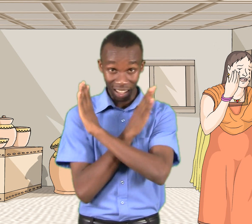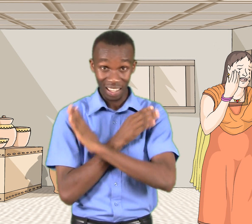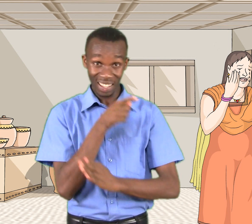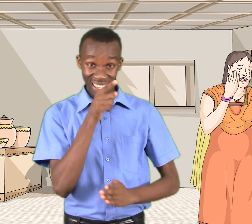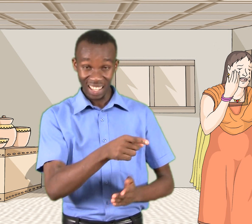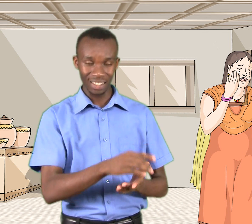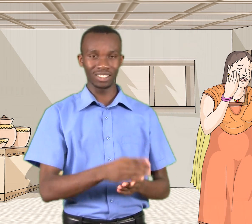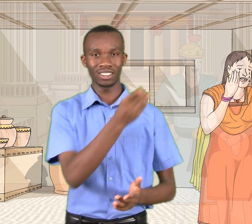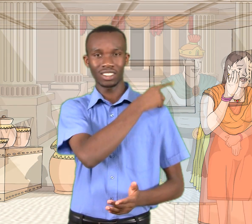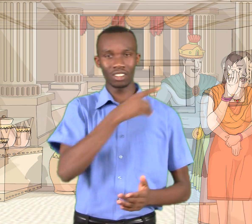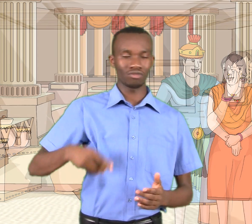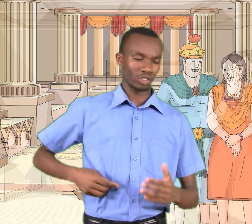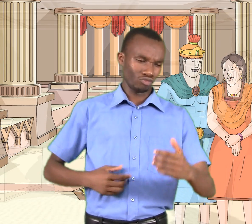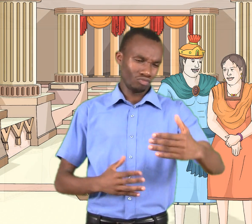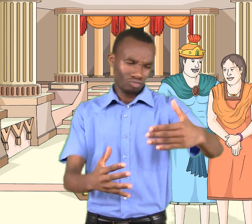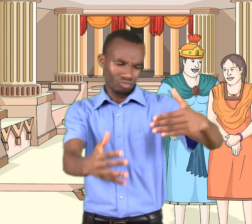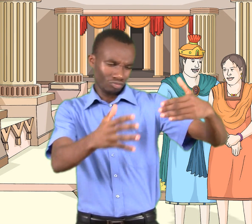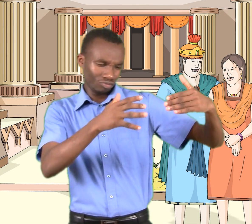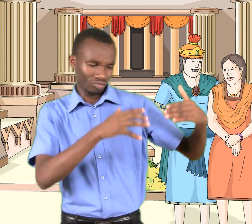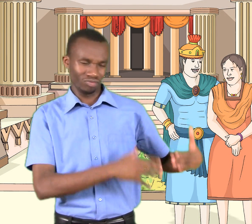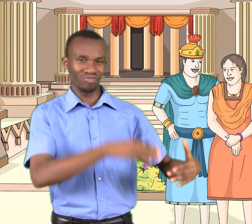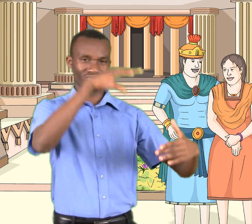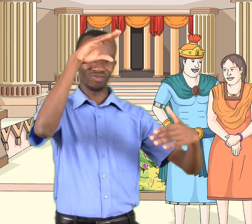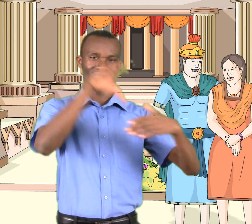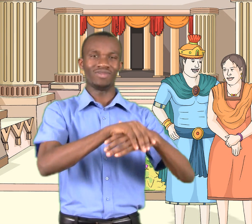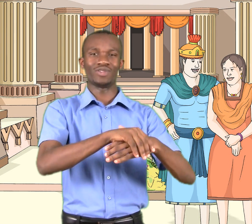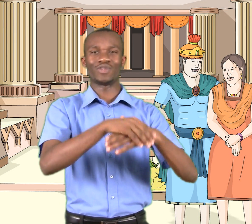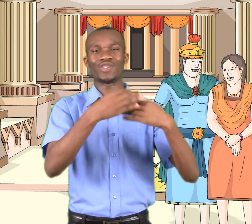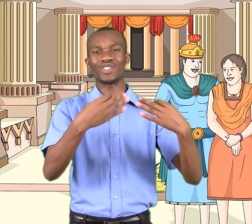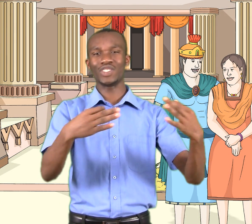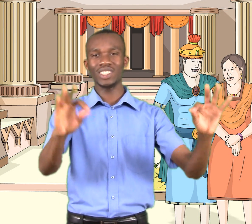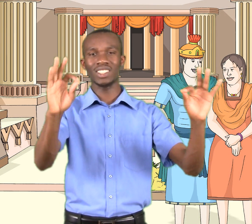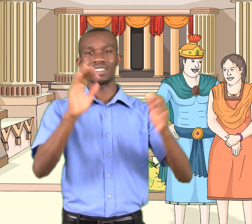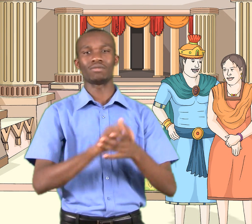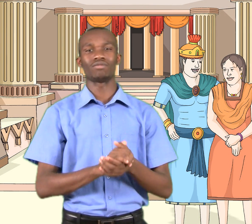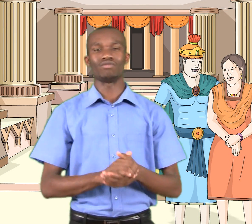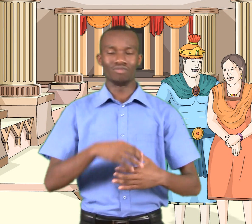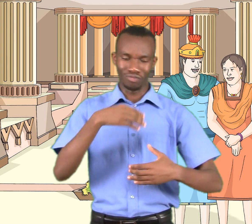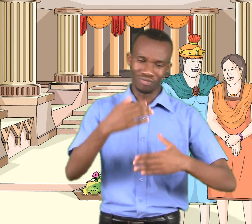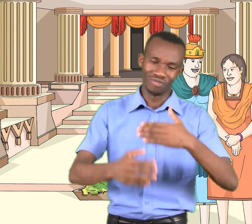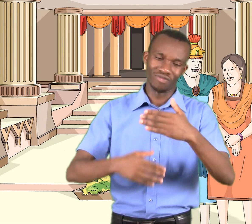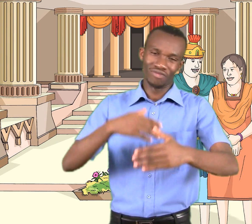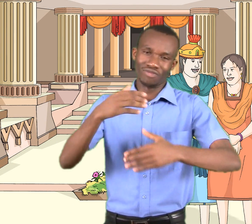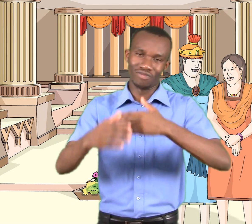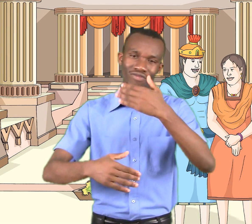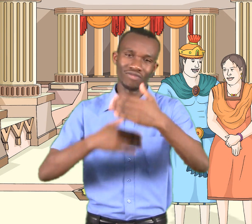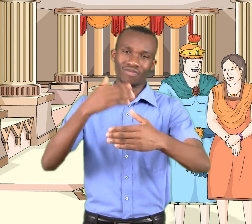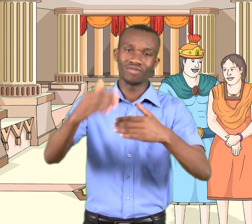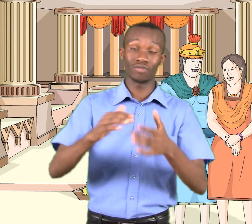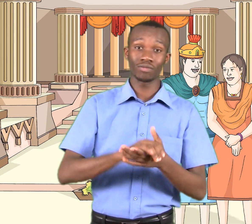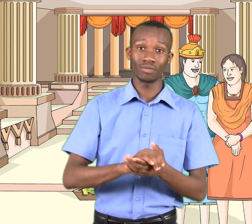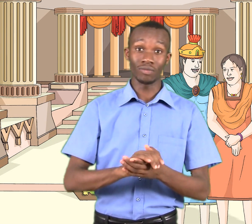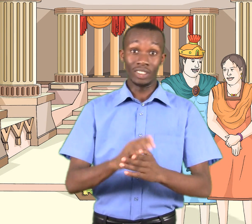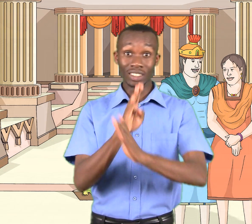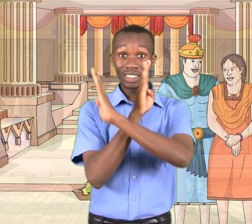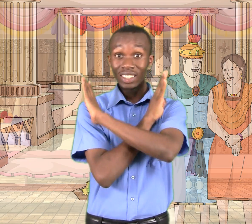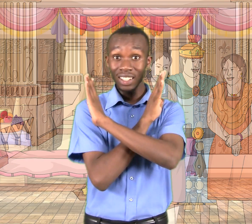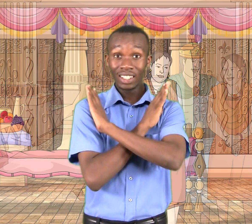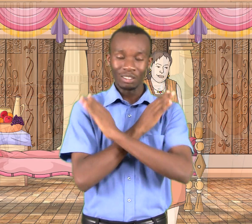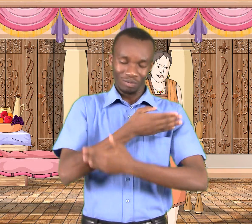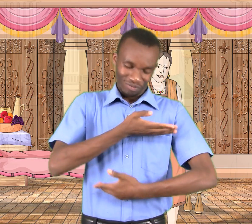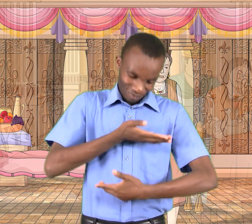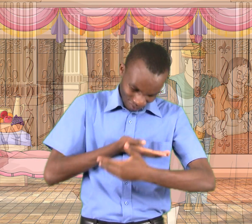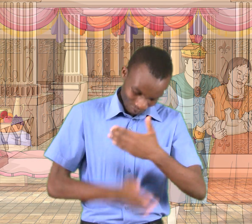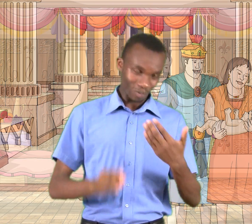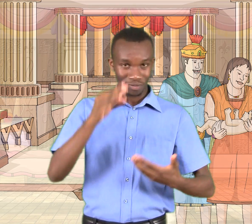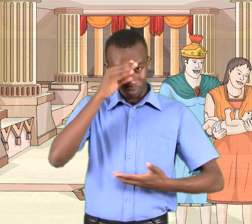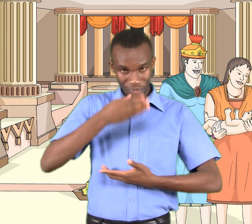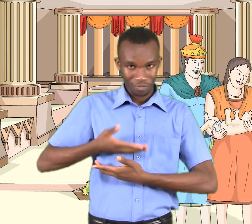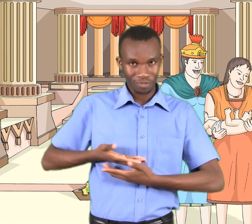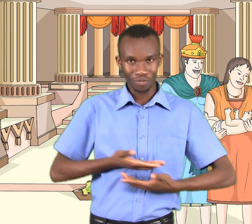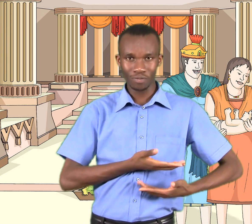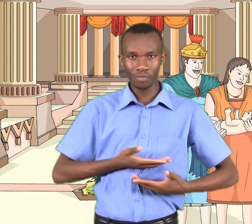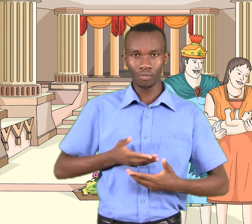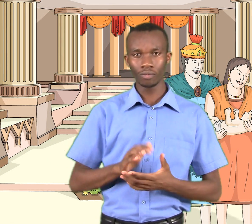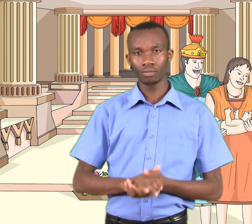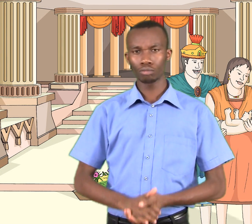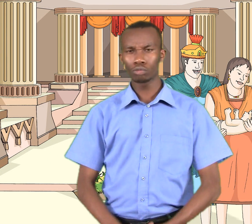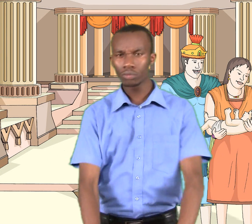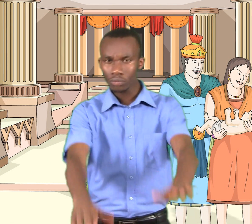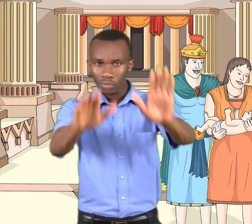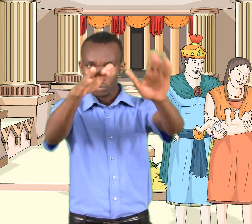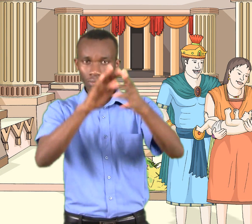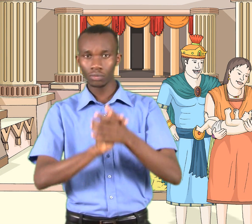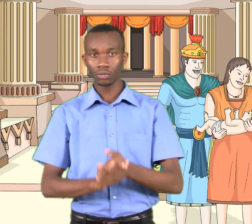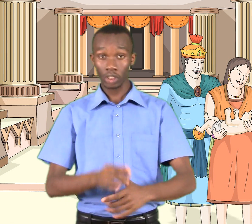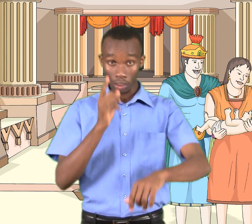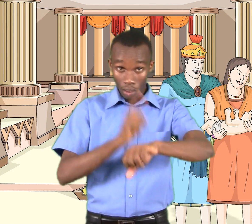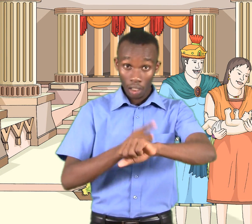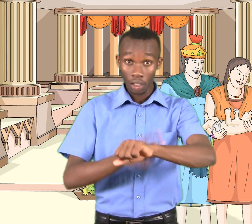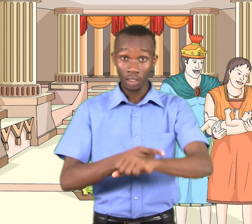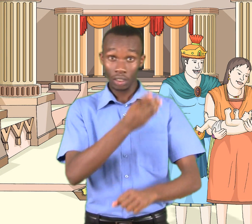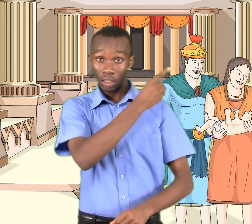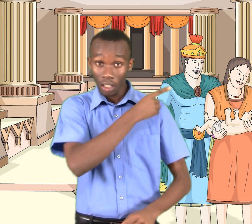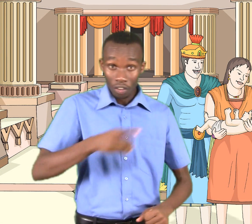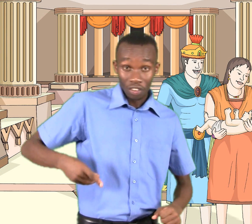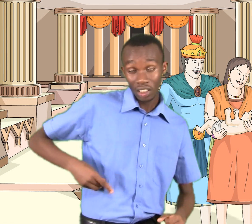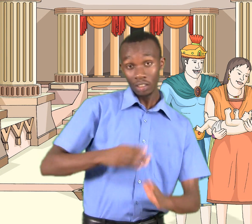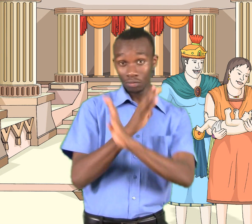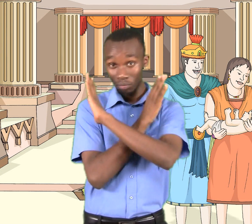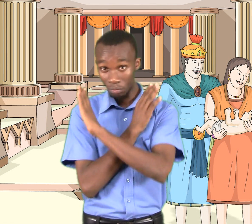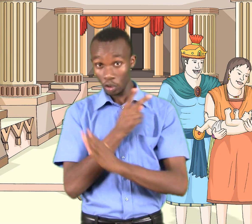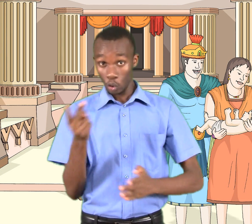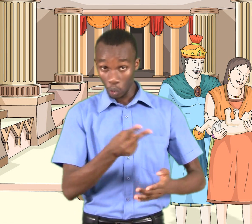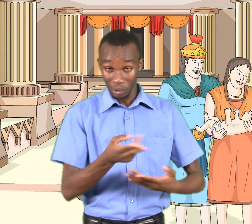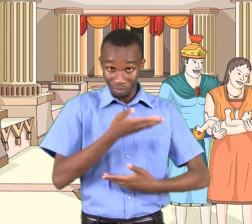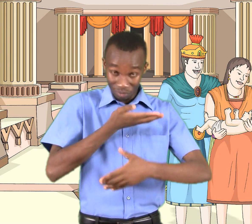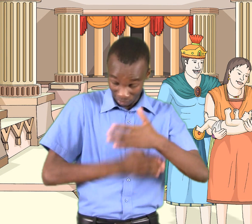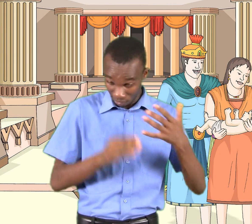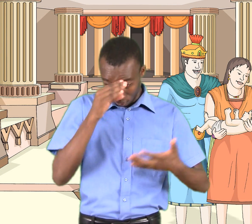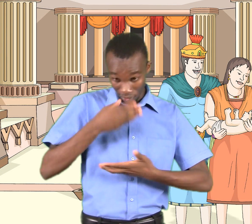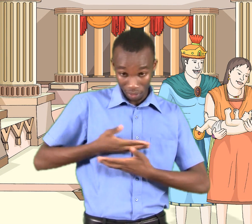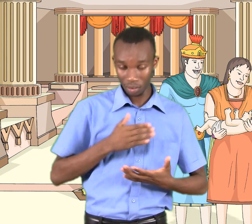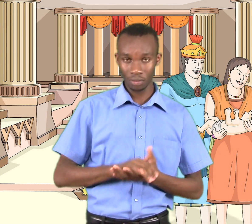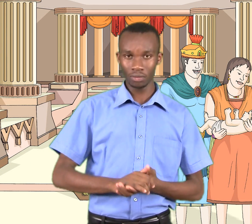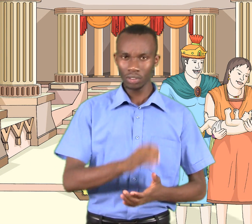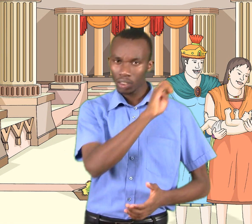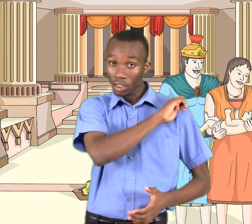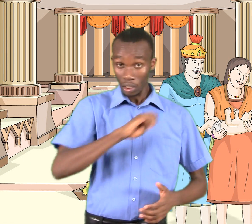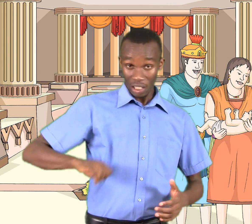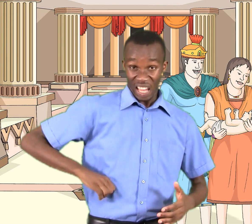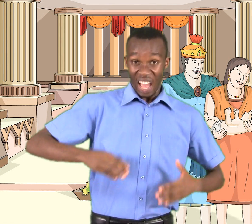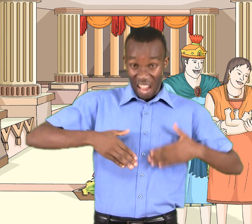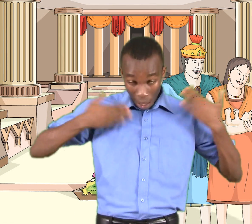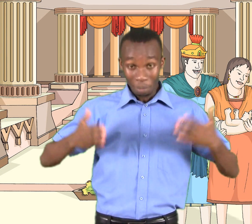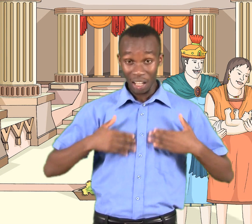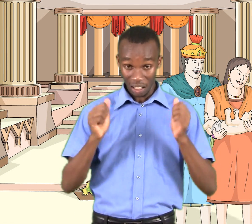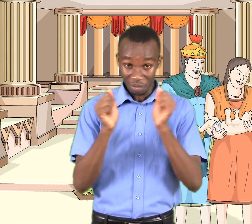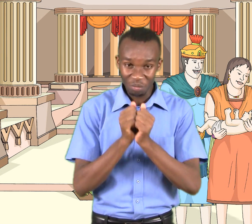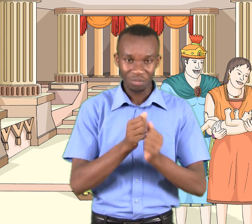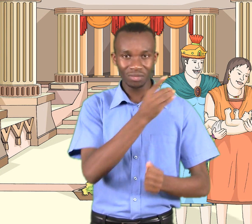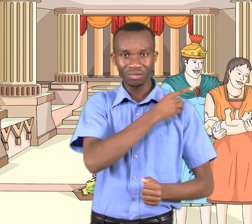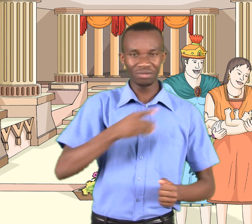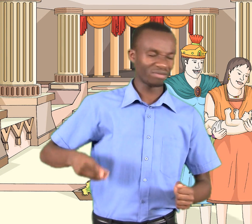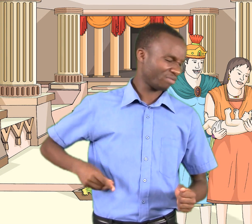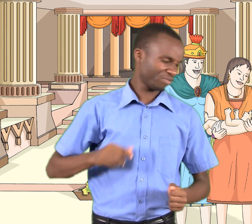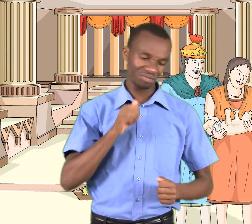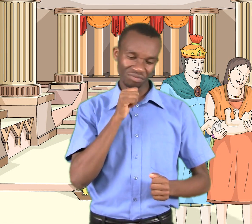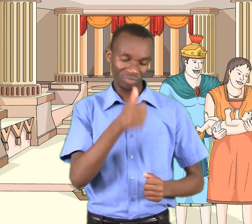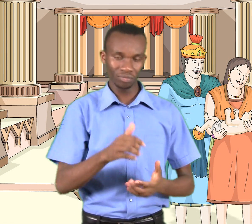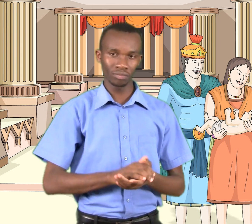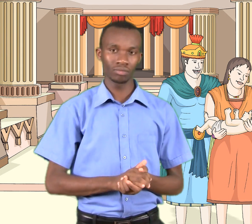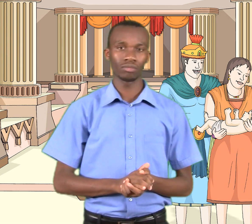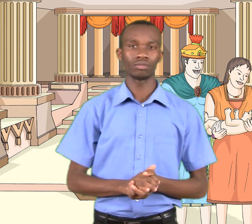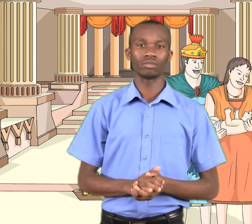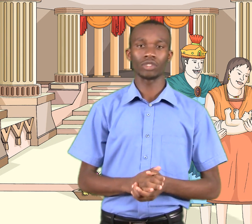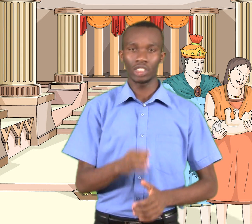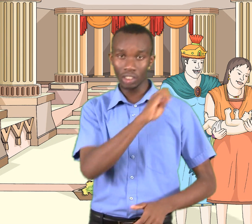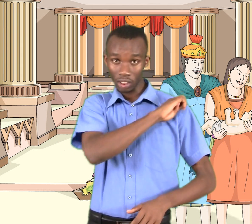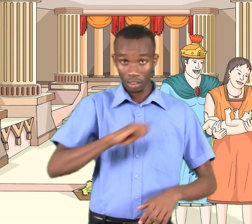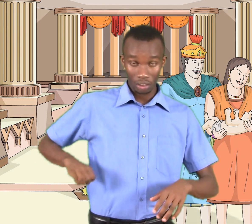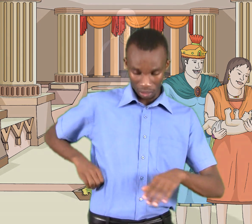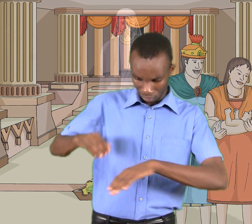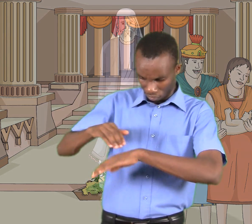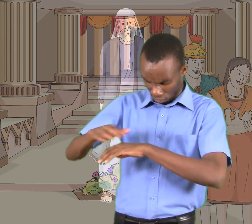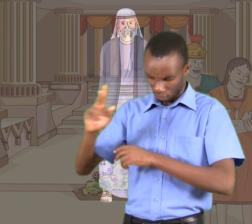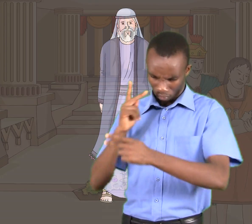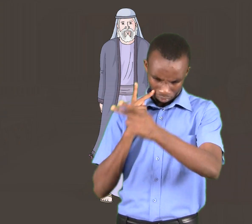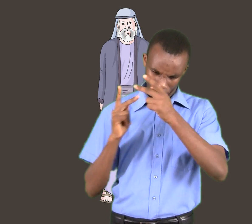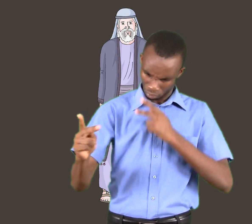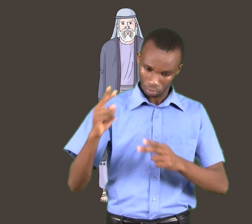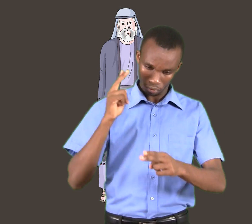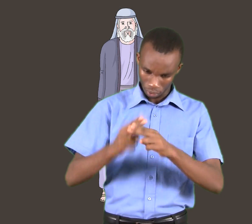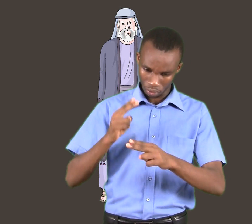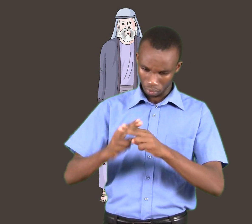And when the time of mourning was over, David had her brought to his house, and she became his wife and bore him a son. But the thing that David had done was evil in the sight of the LORD.